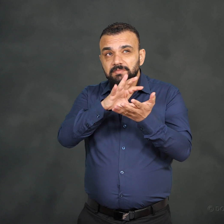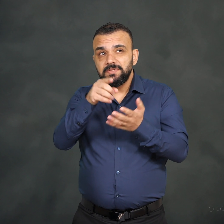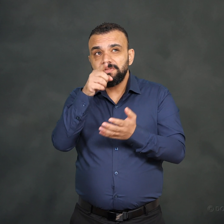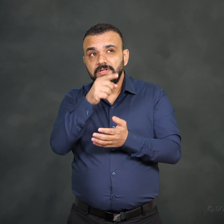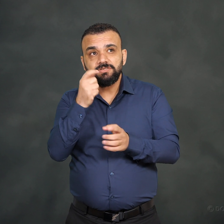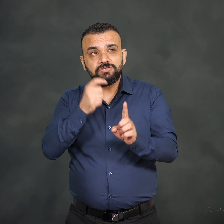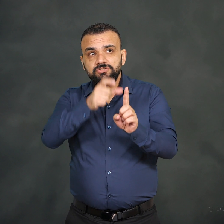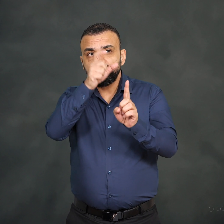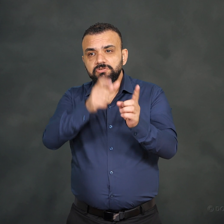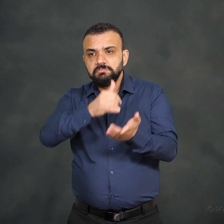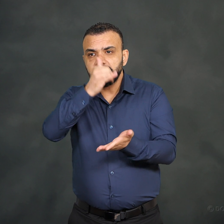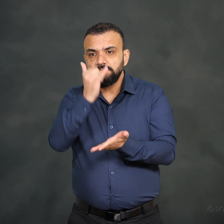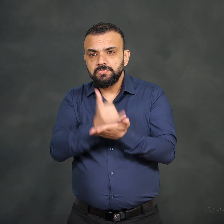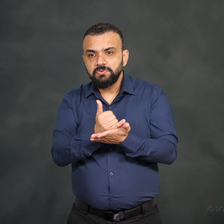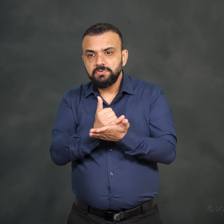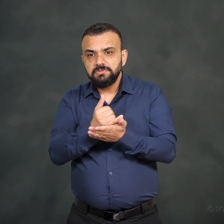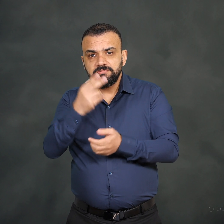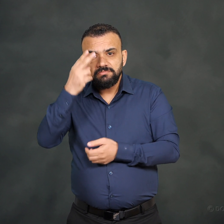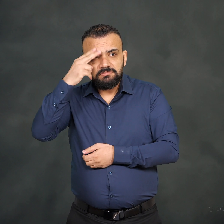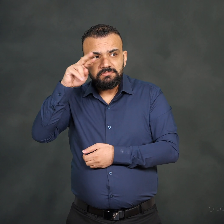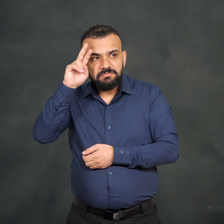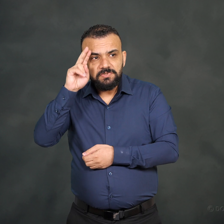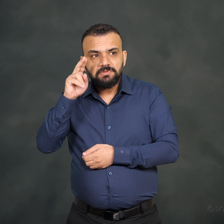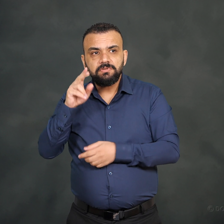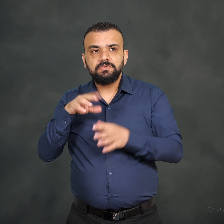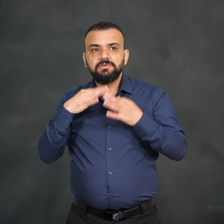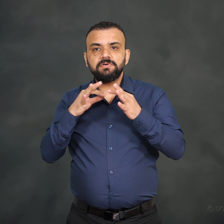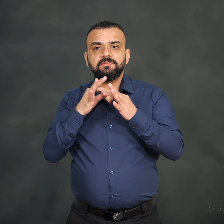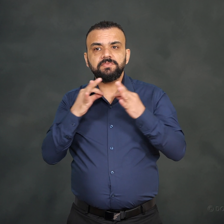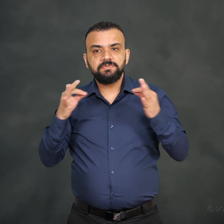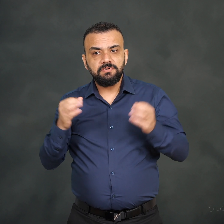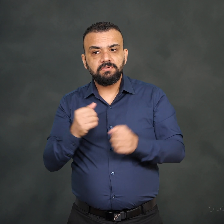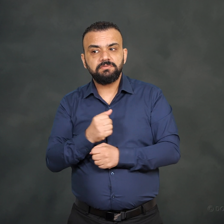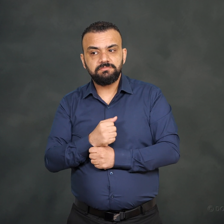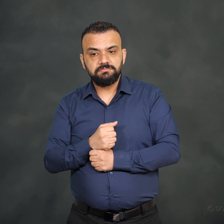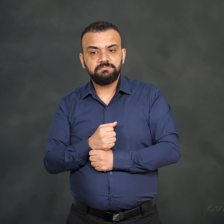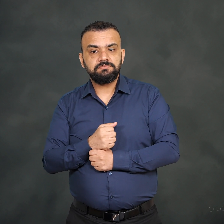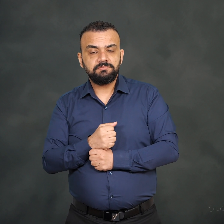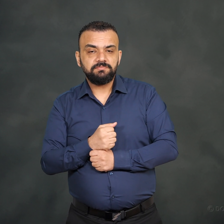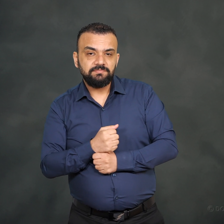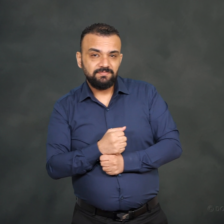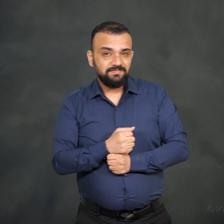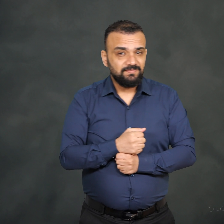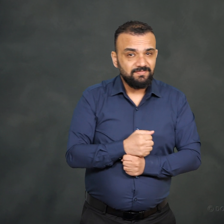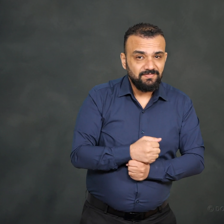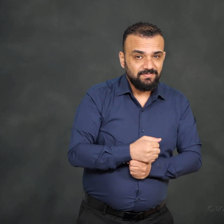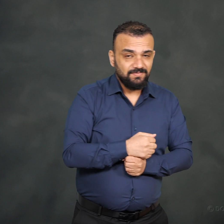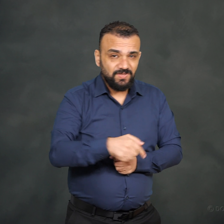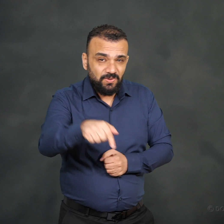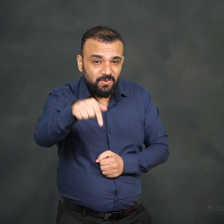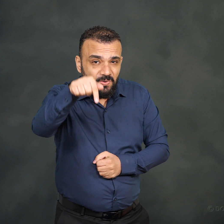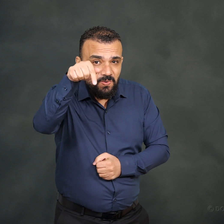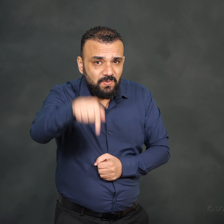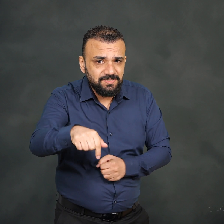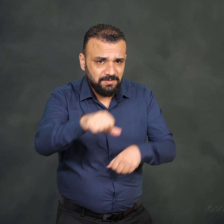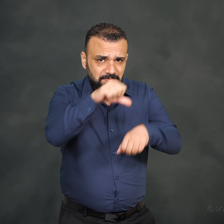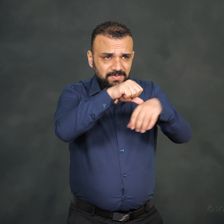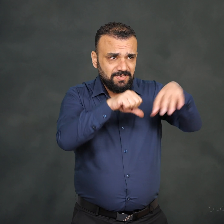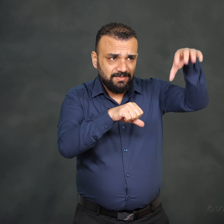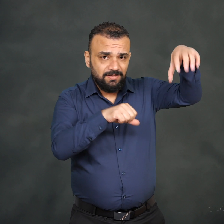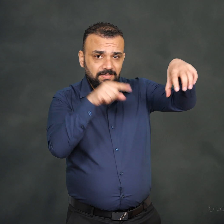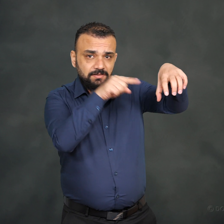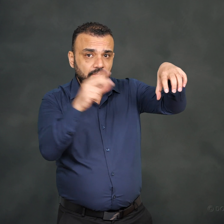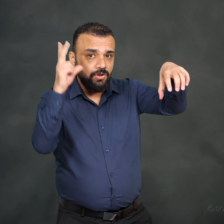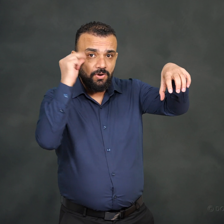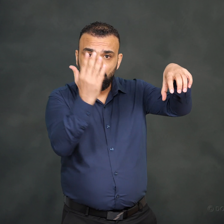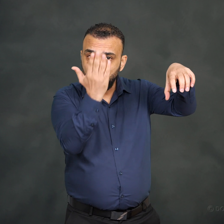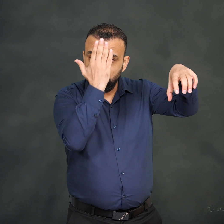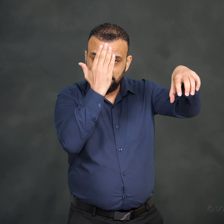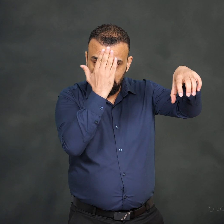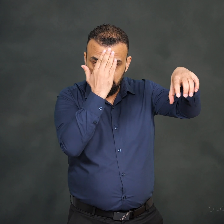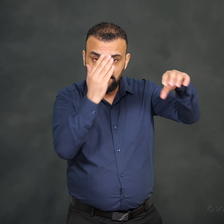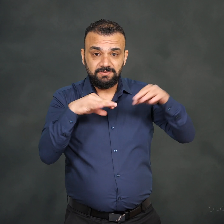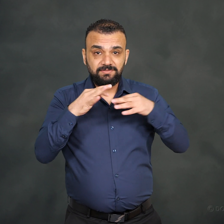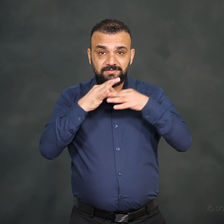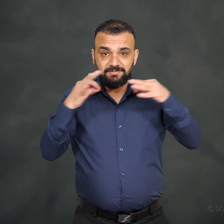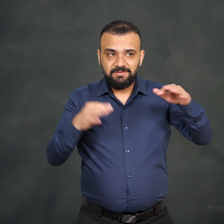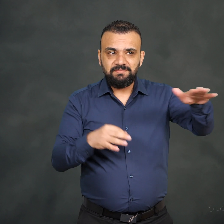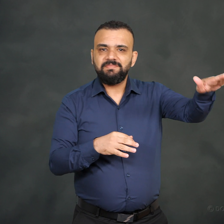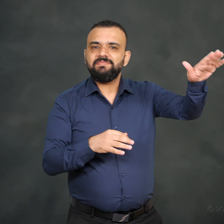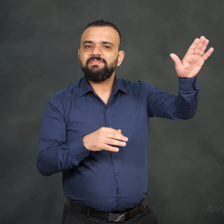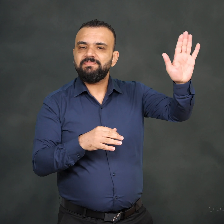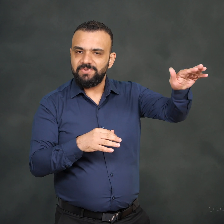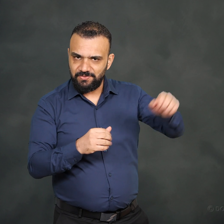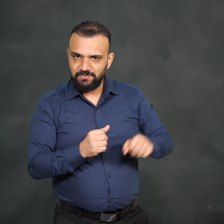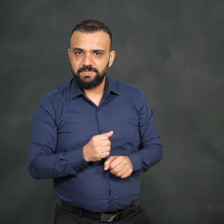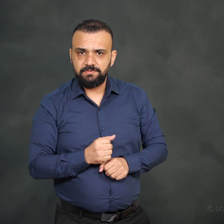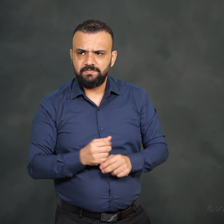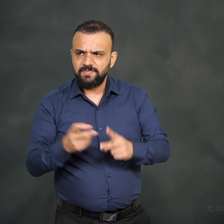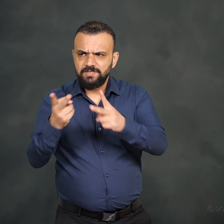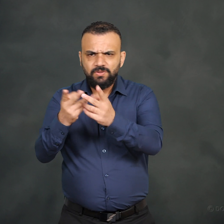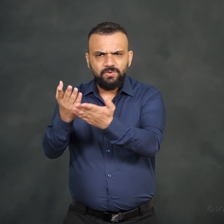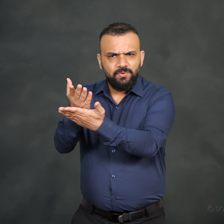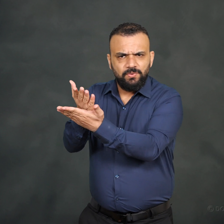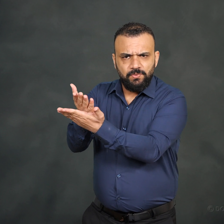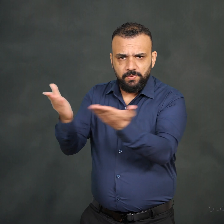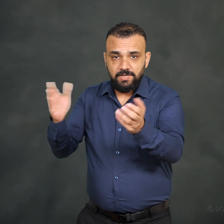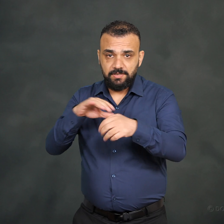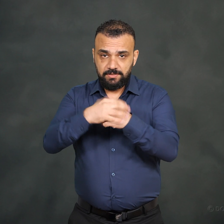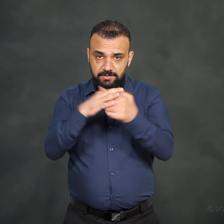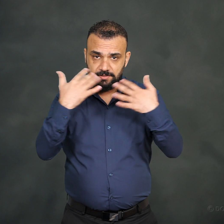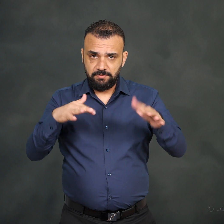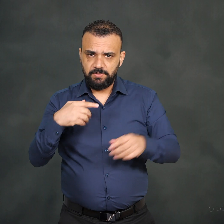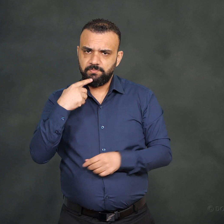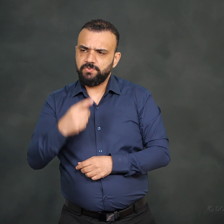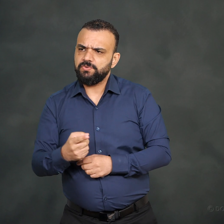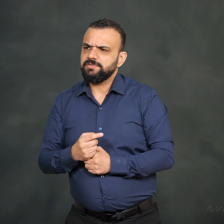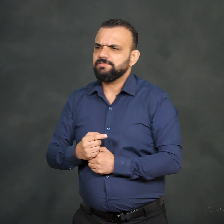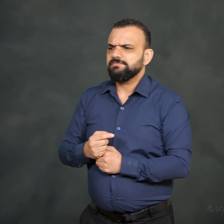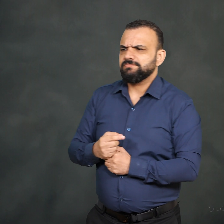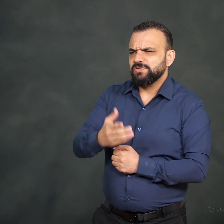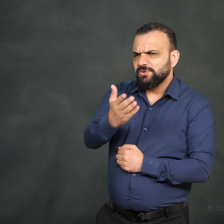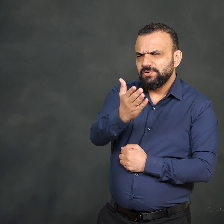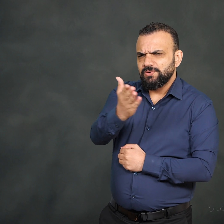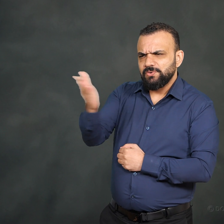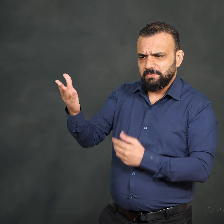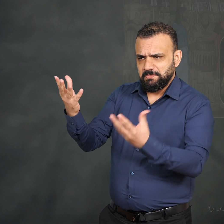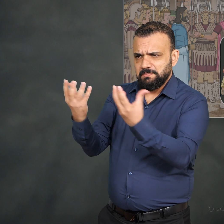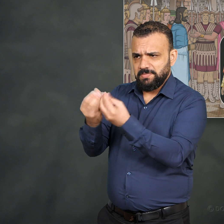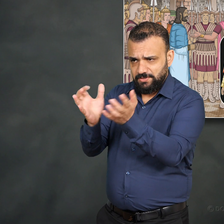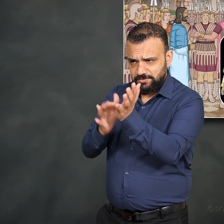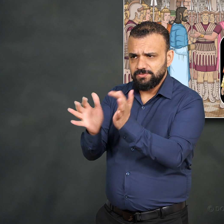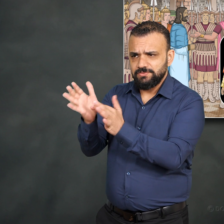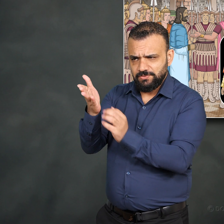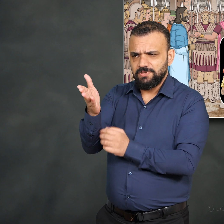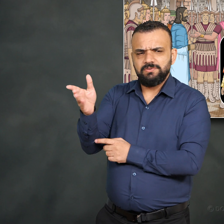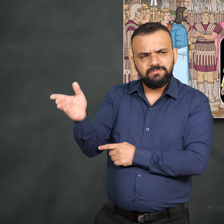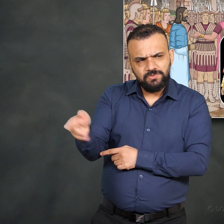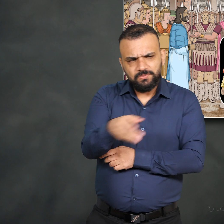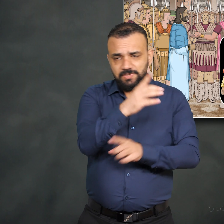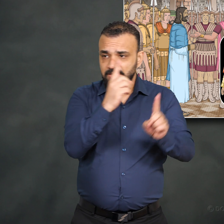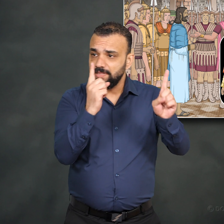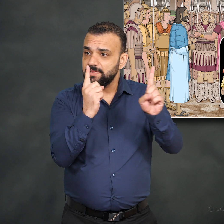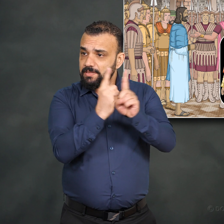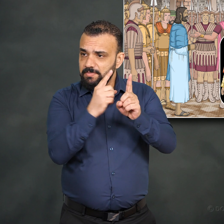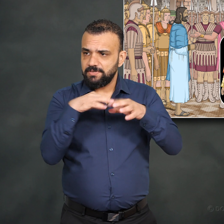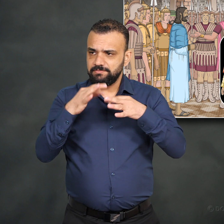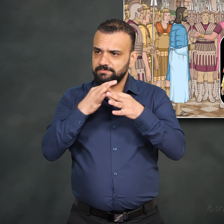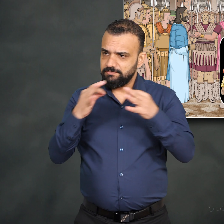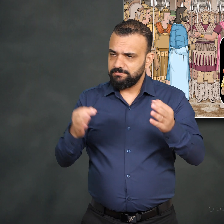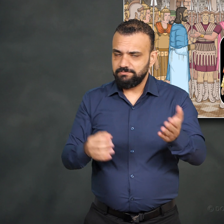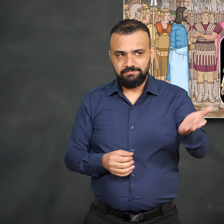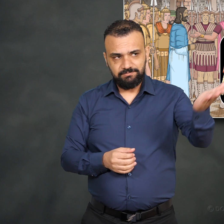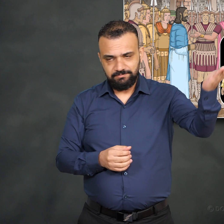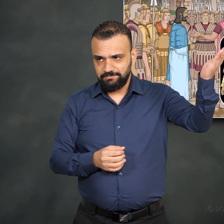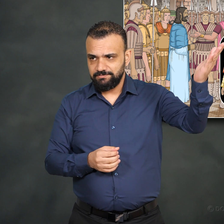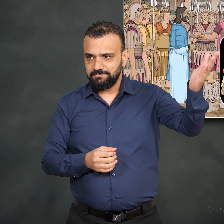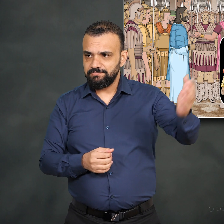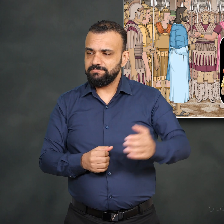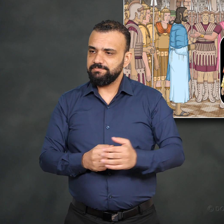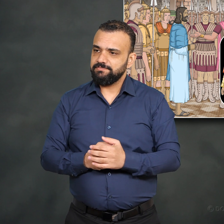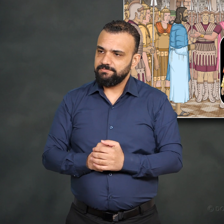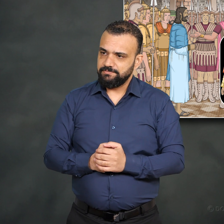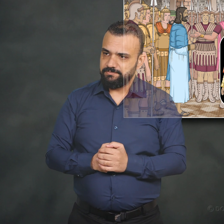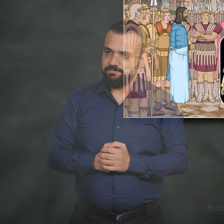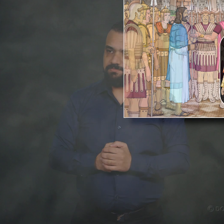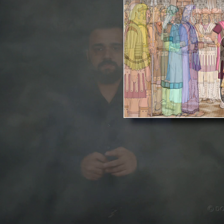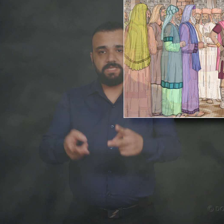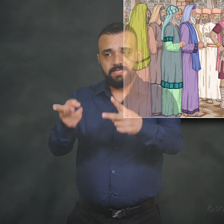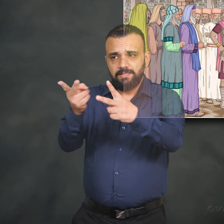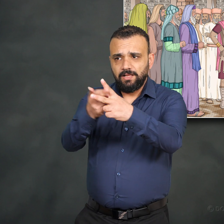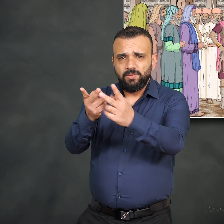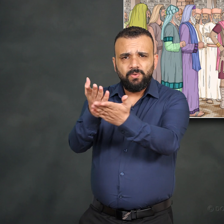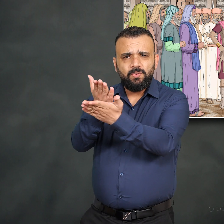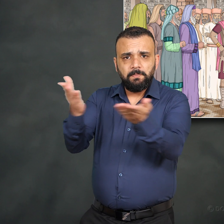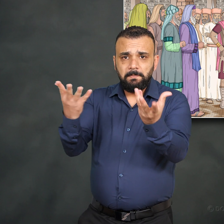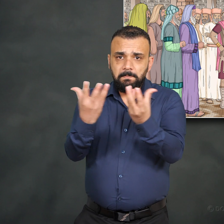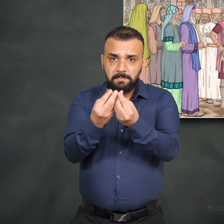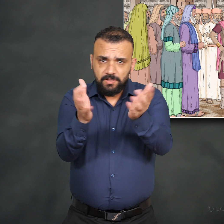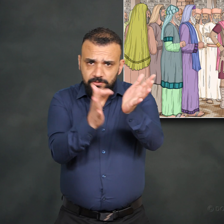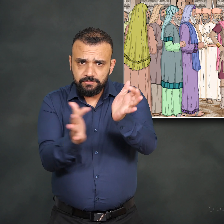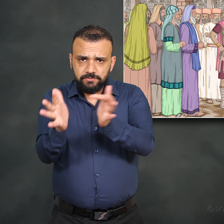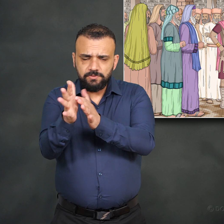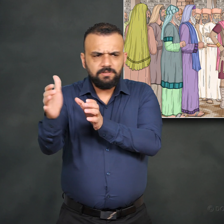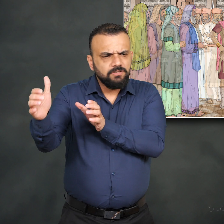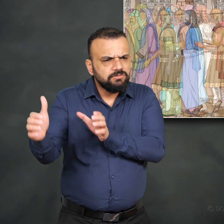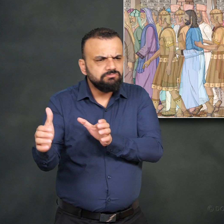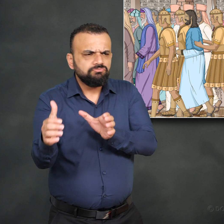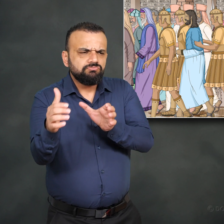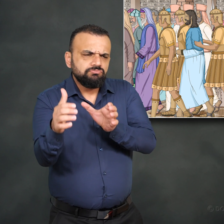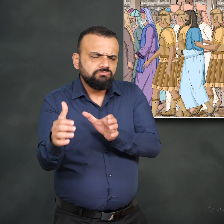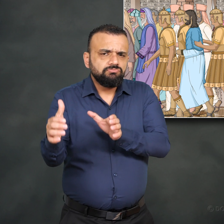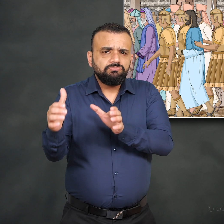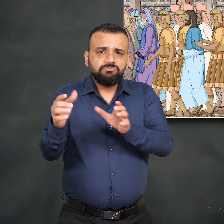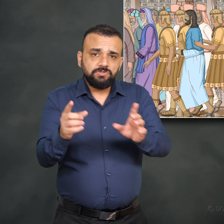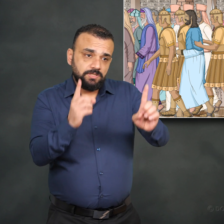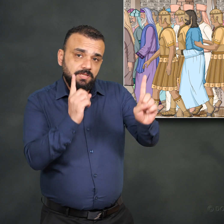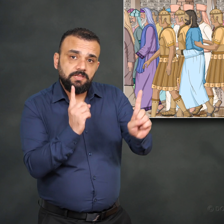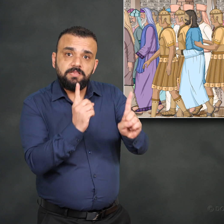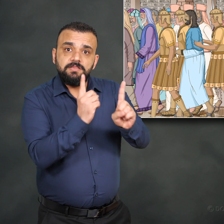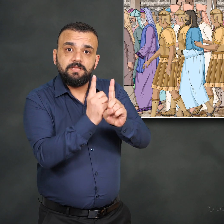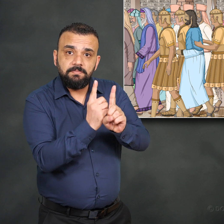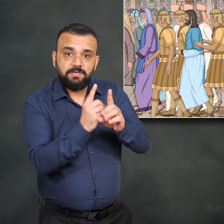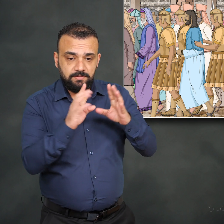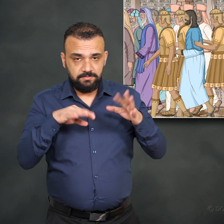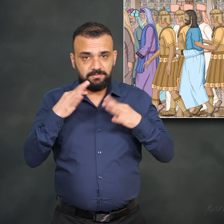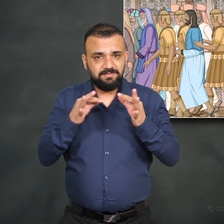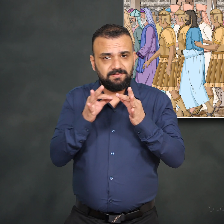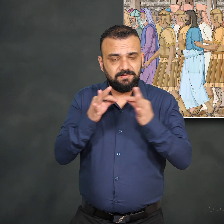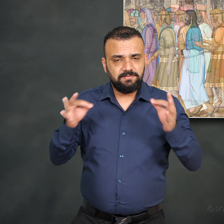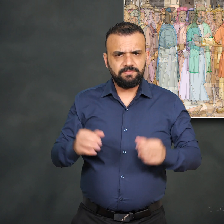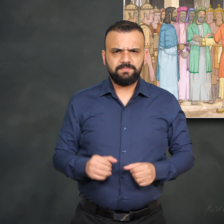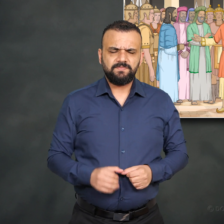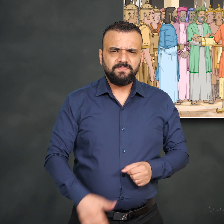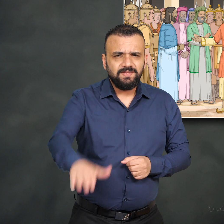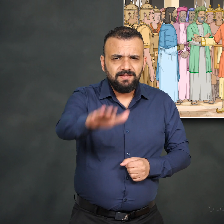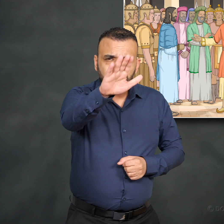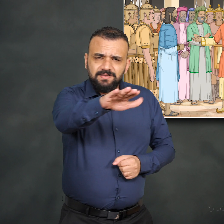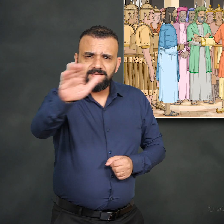And learning that Jesus was under Herod’s jurisdiction, he sent Him to Herod, who himself was in Jerusalem at that time.